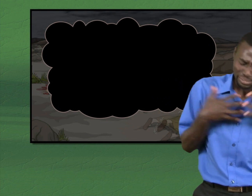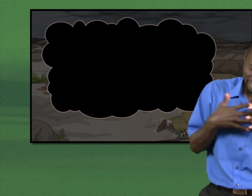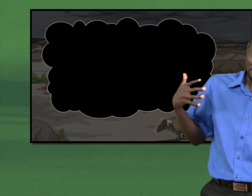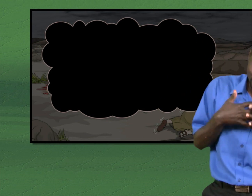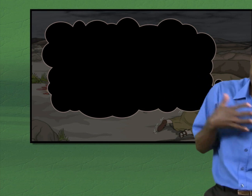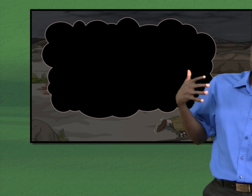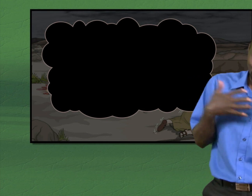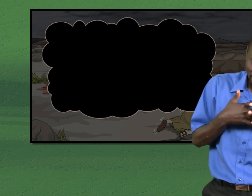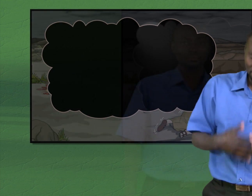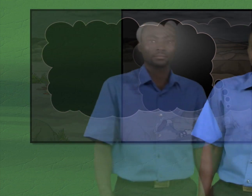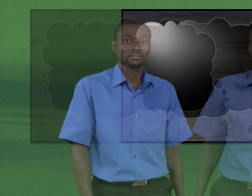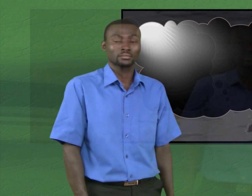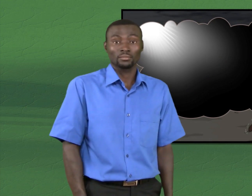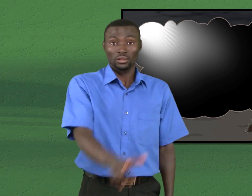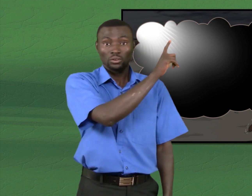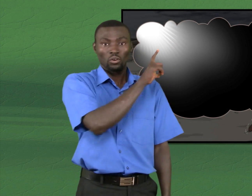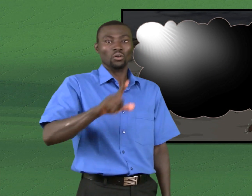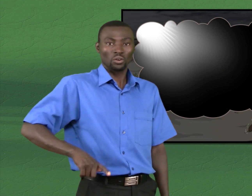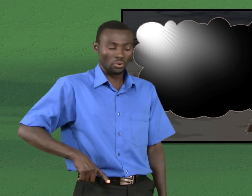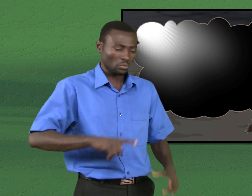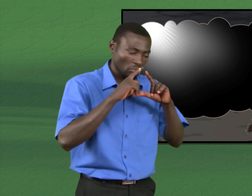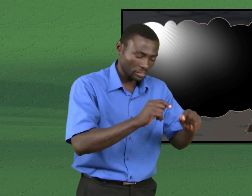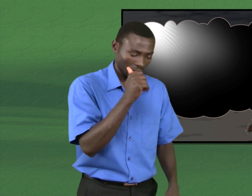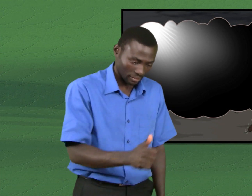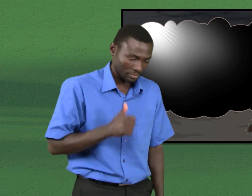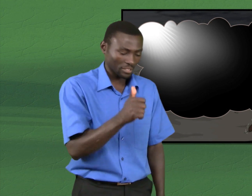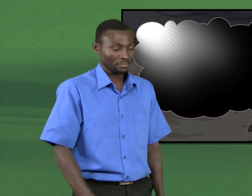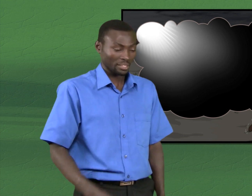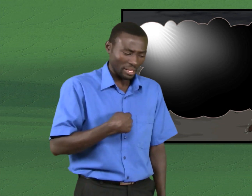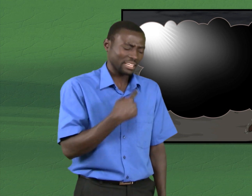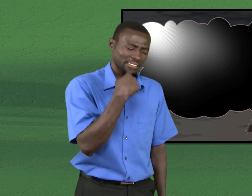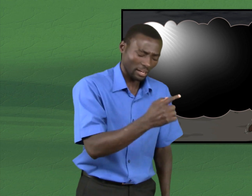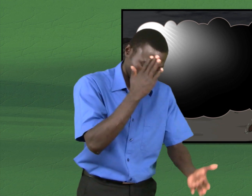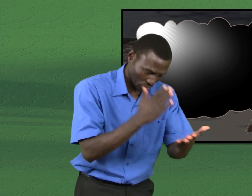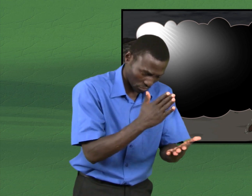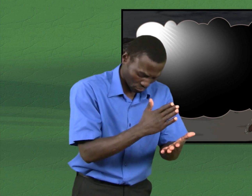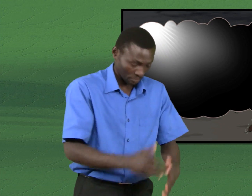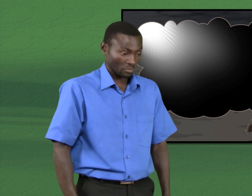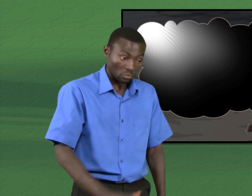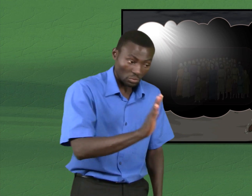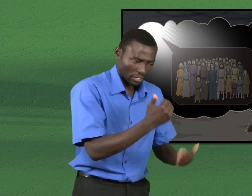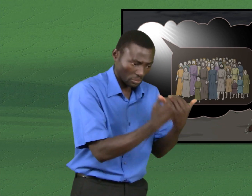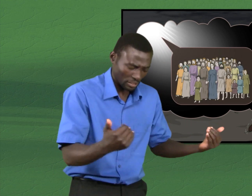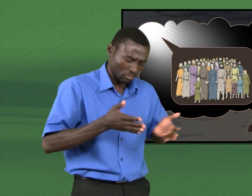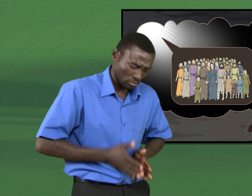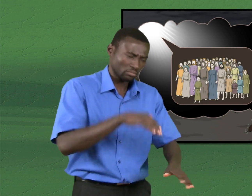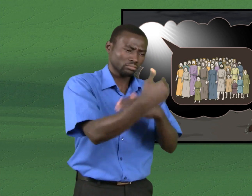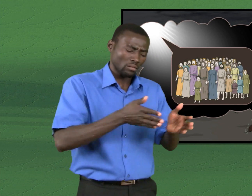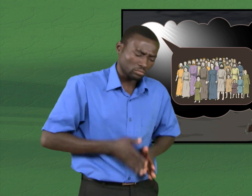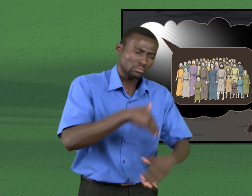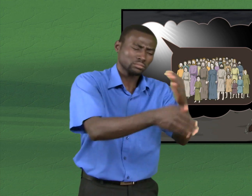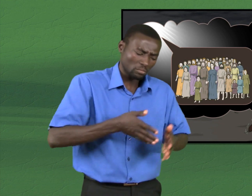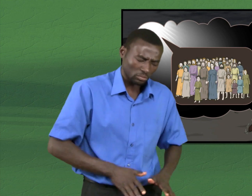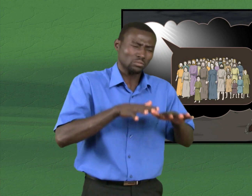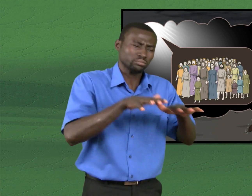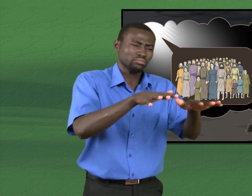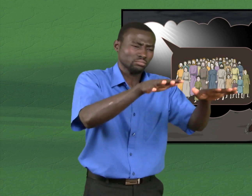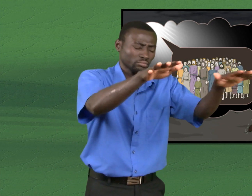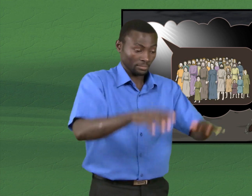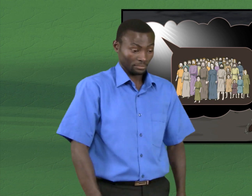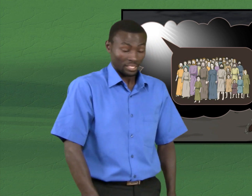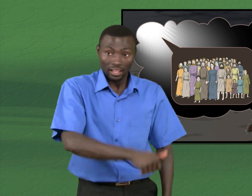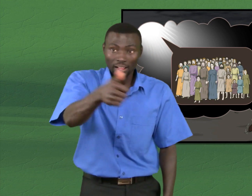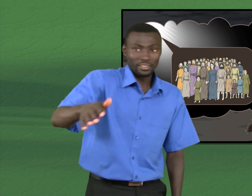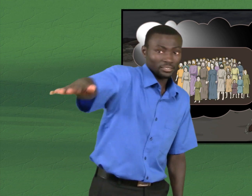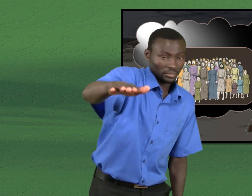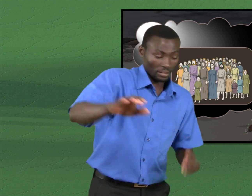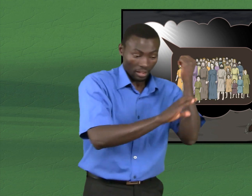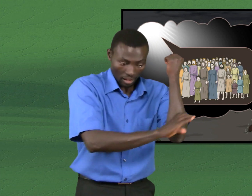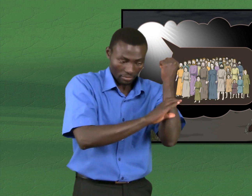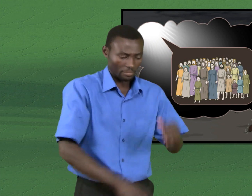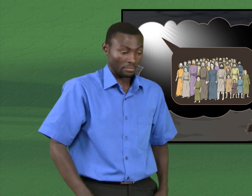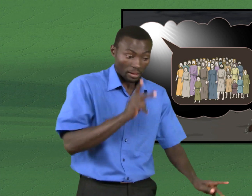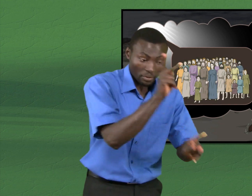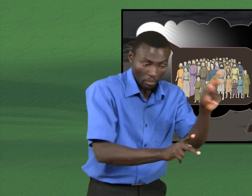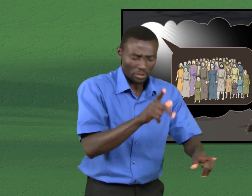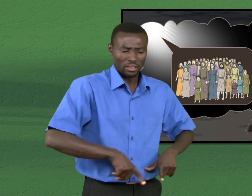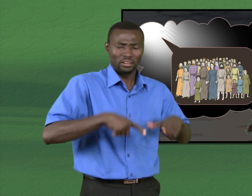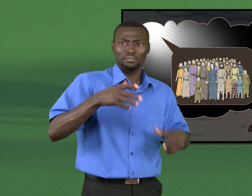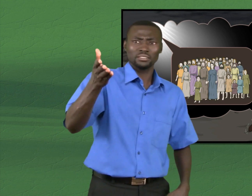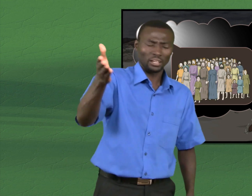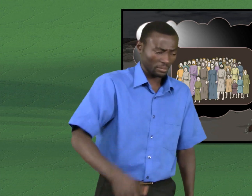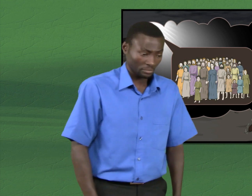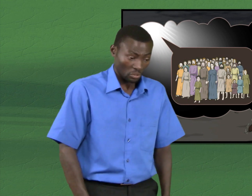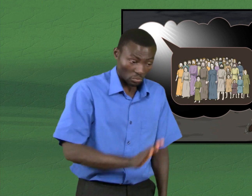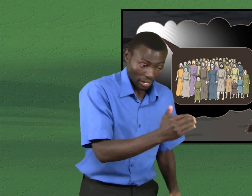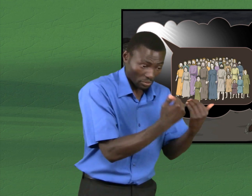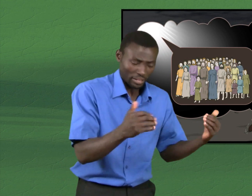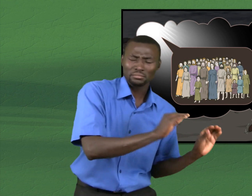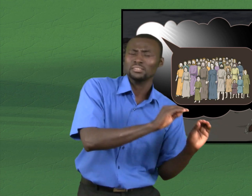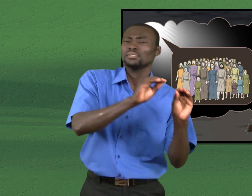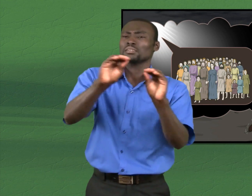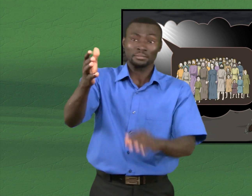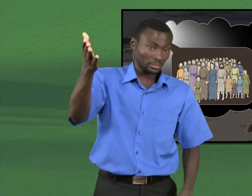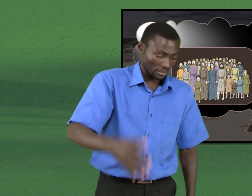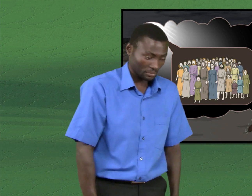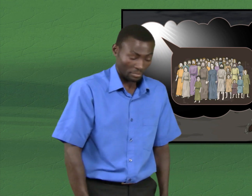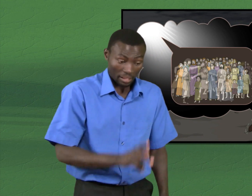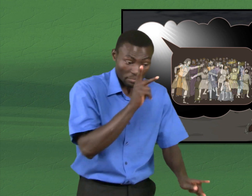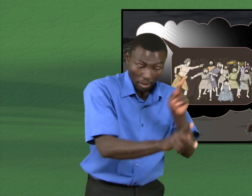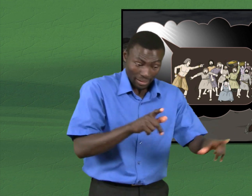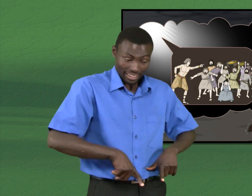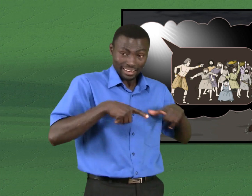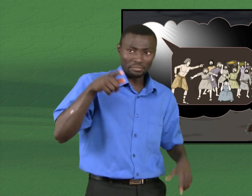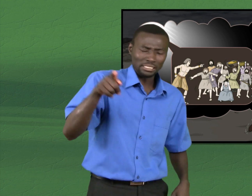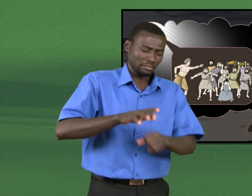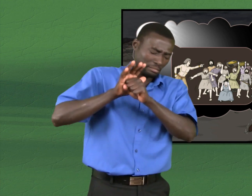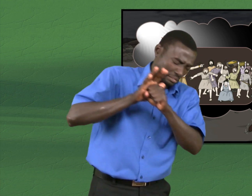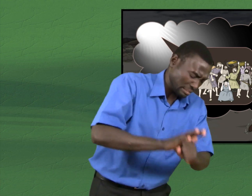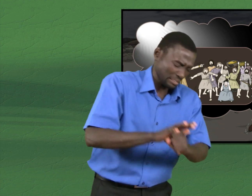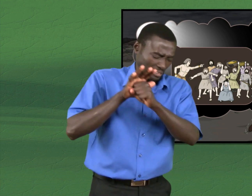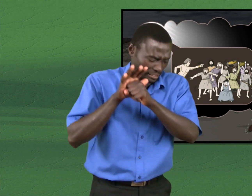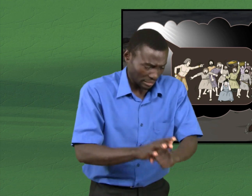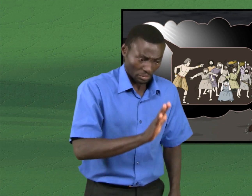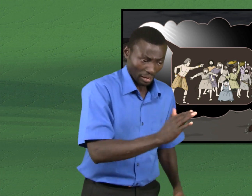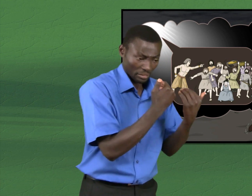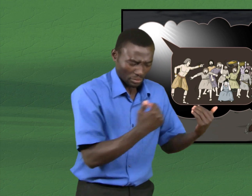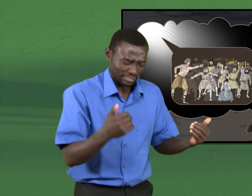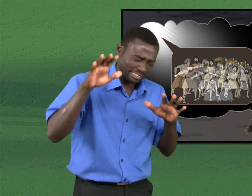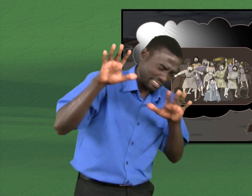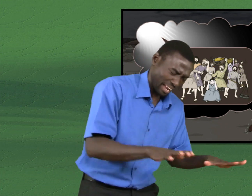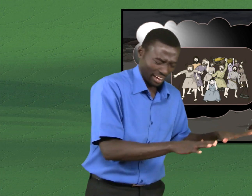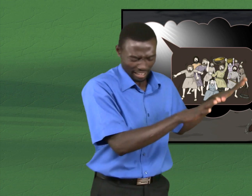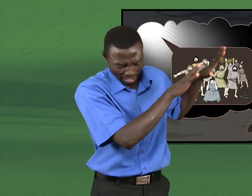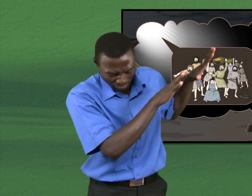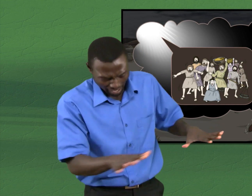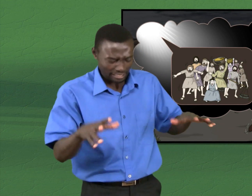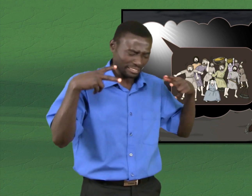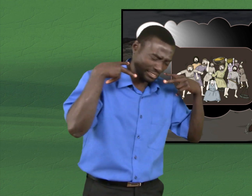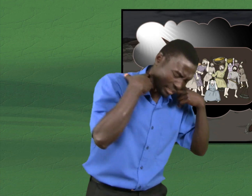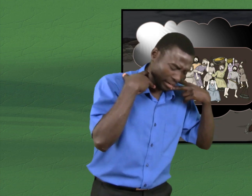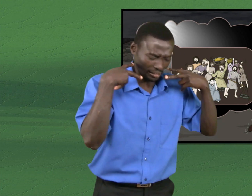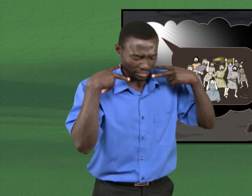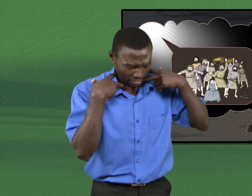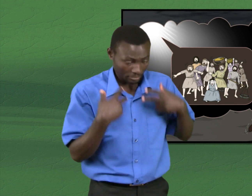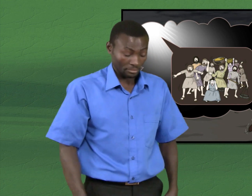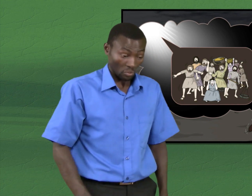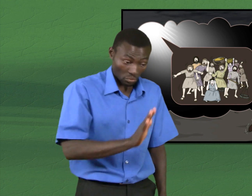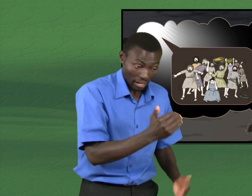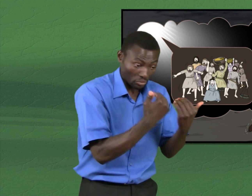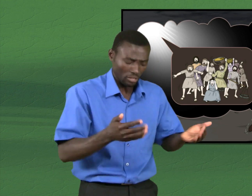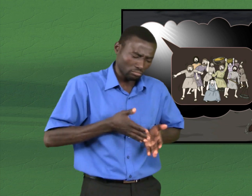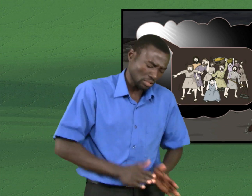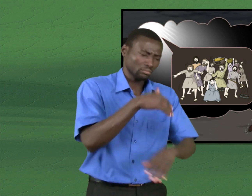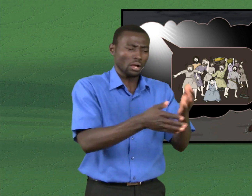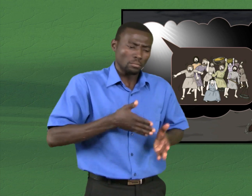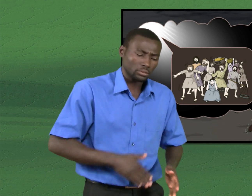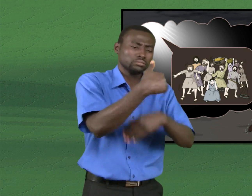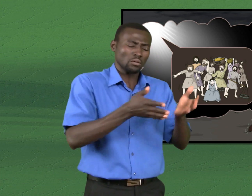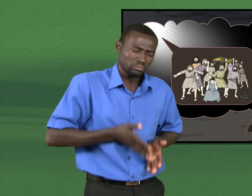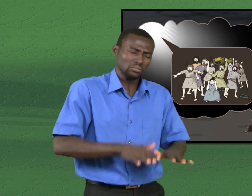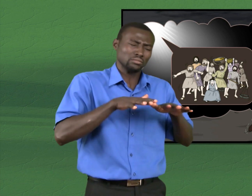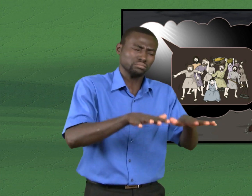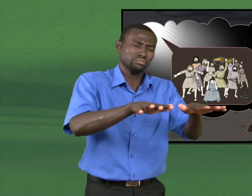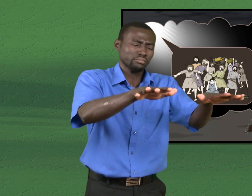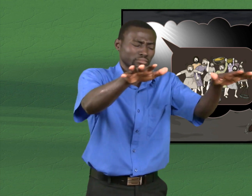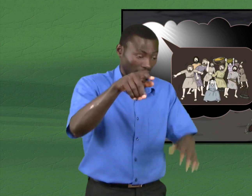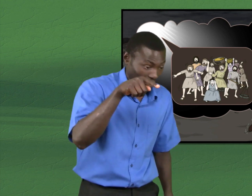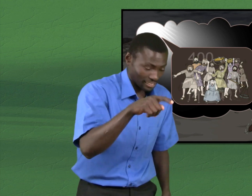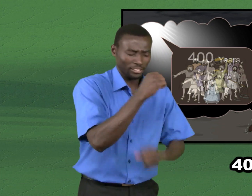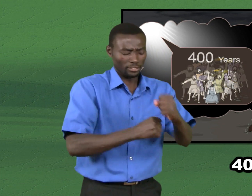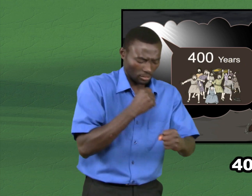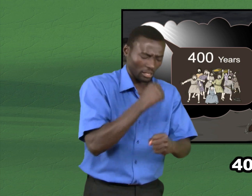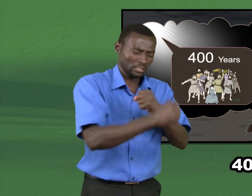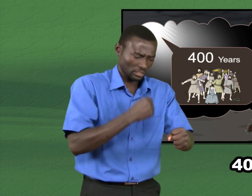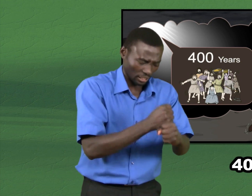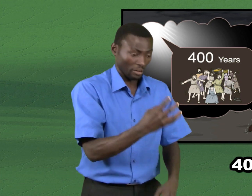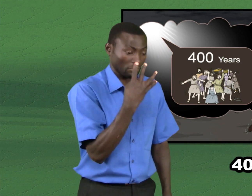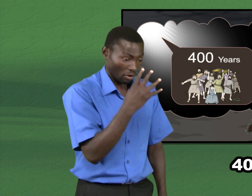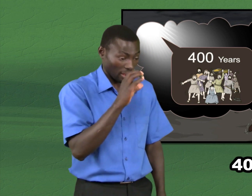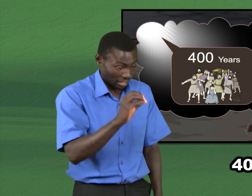Then the LORD said to Abram, “Know for certain that your descendants will be strangers in a land that is not their own, and they will be enslaved and mistreated four hundred years.